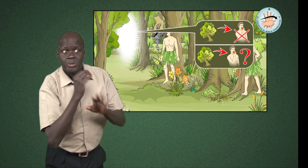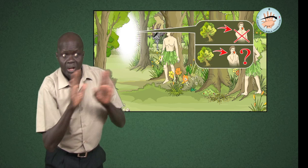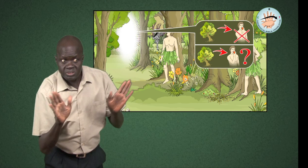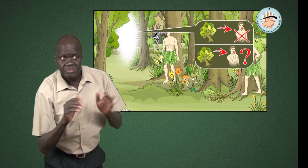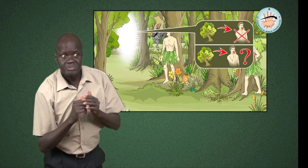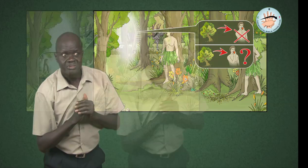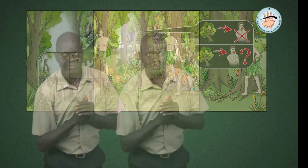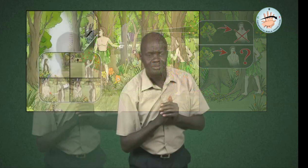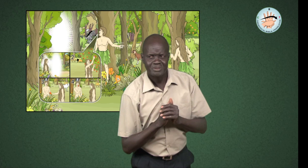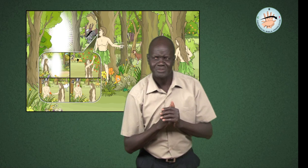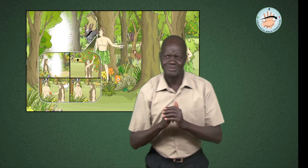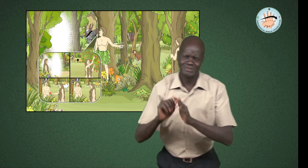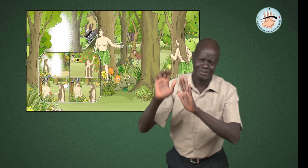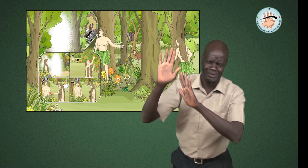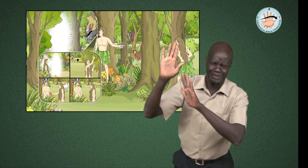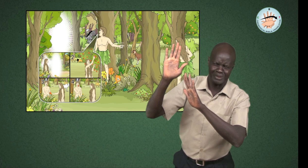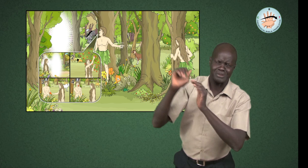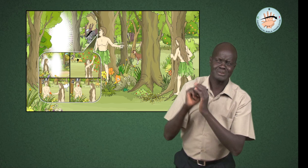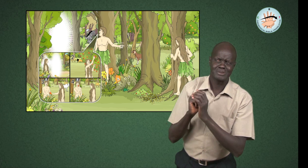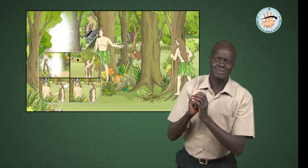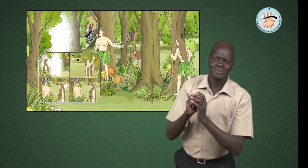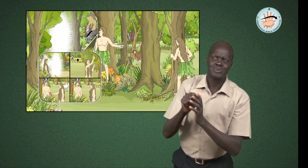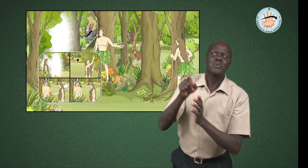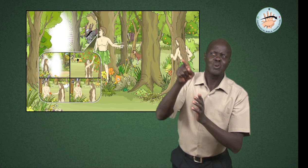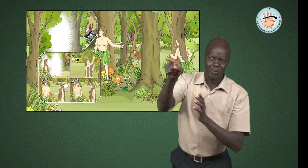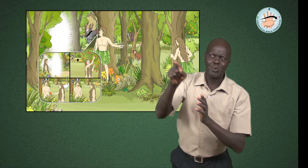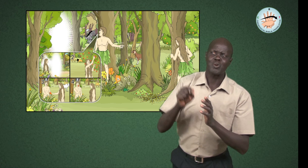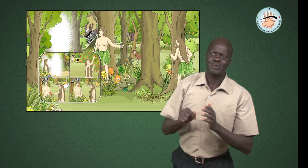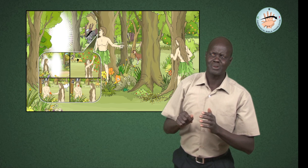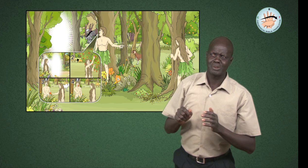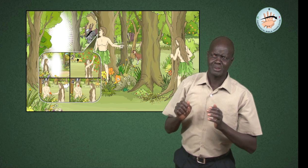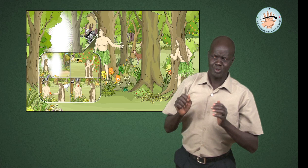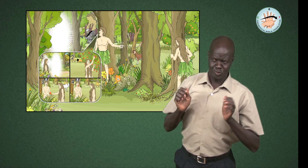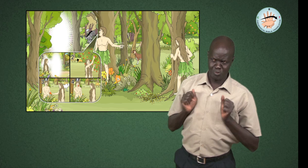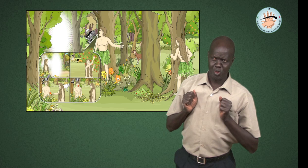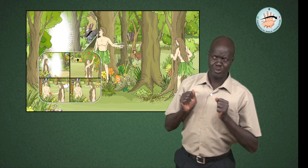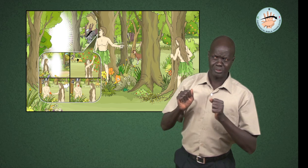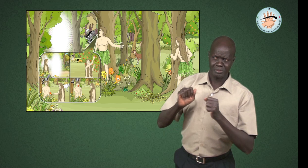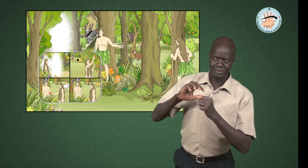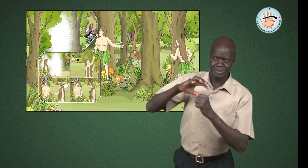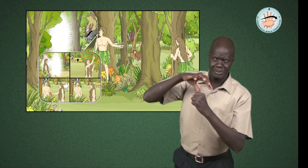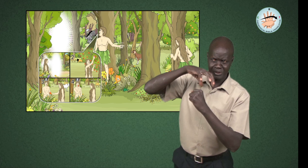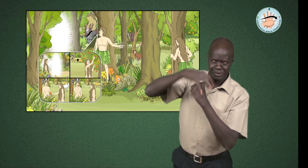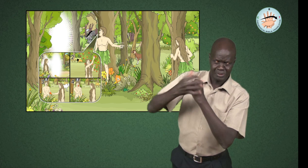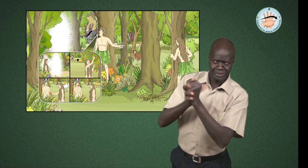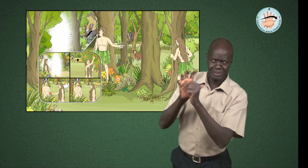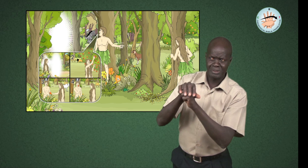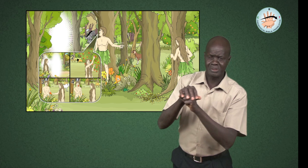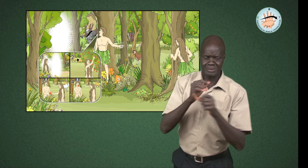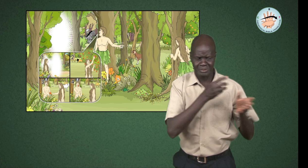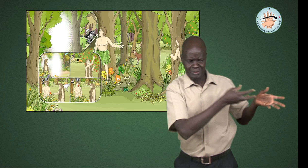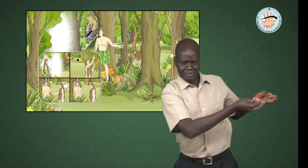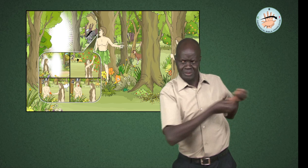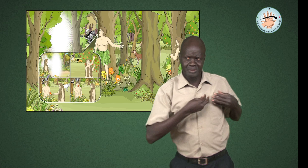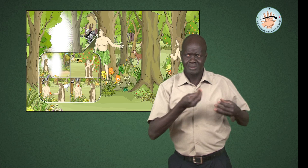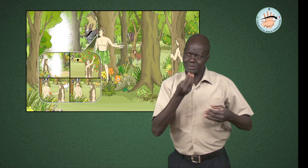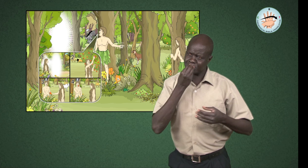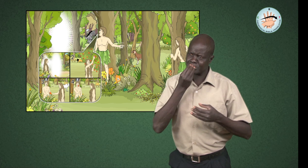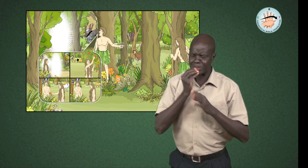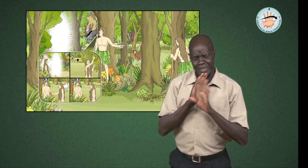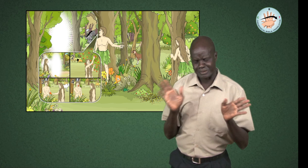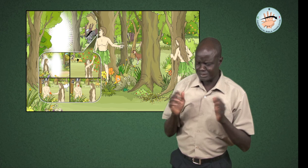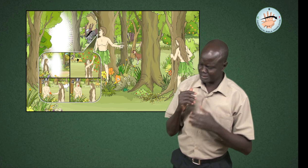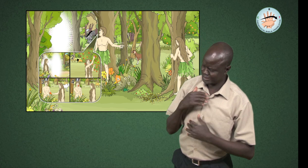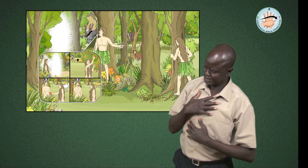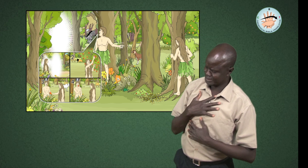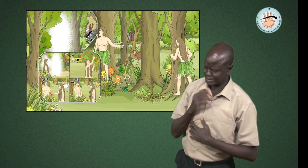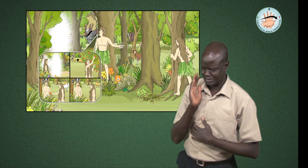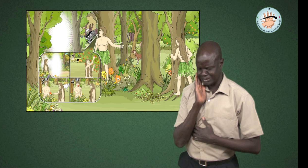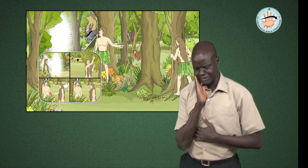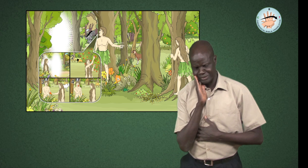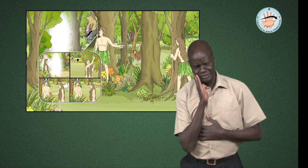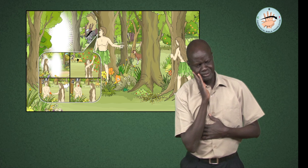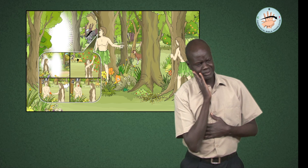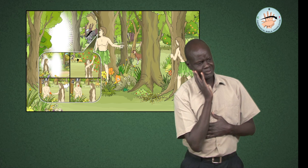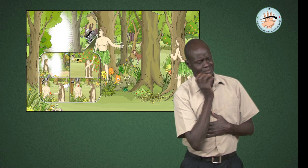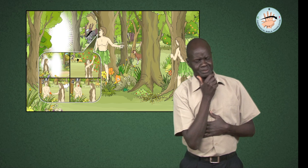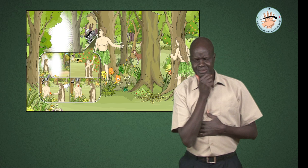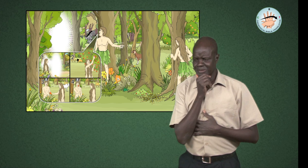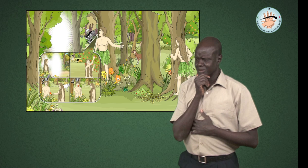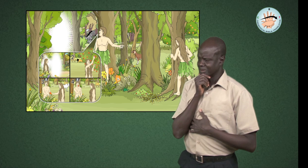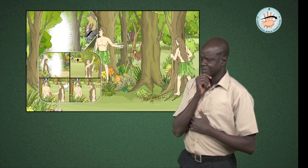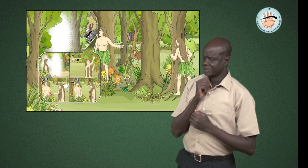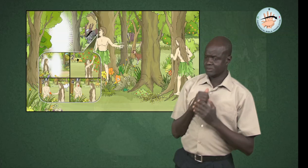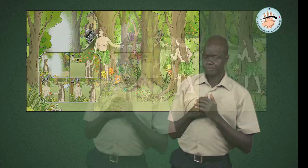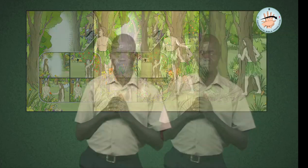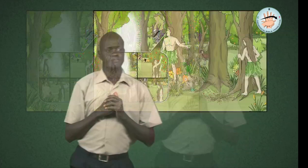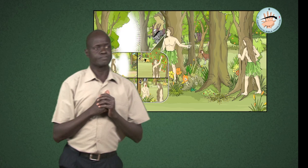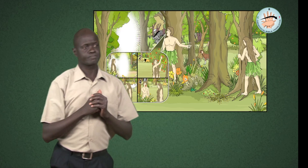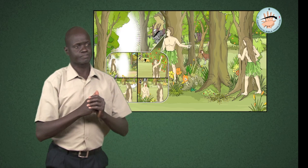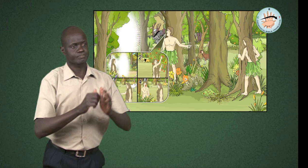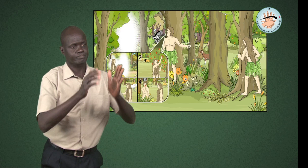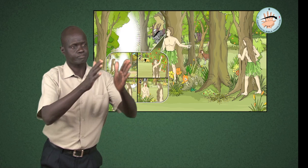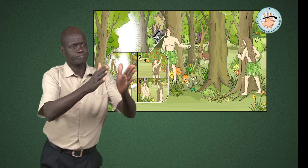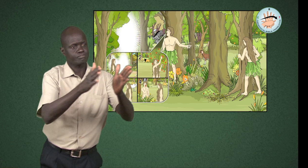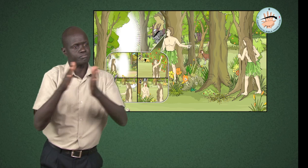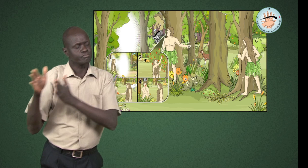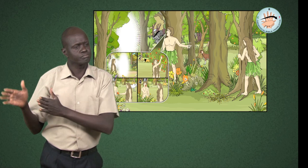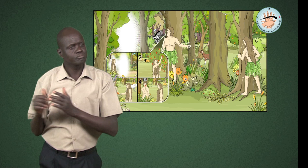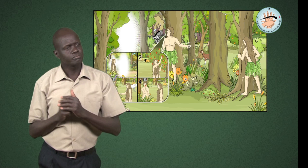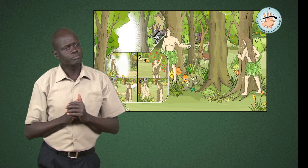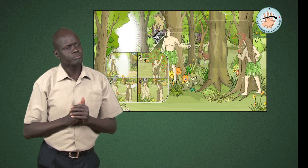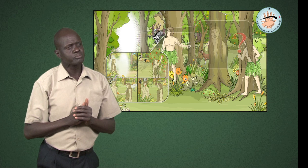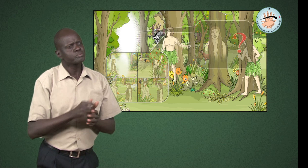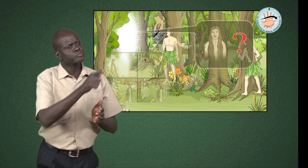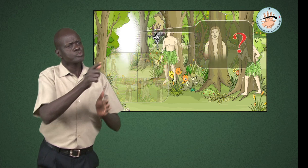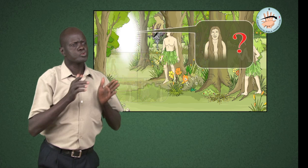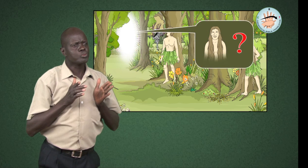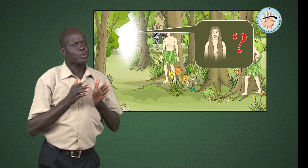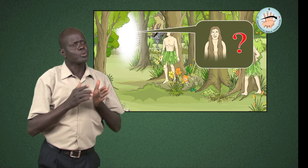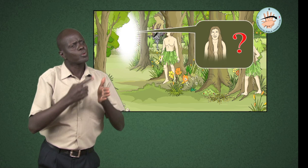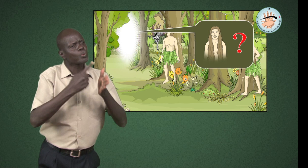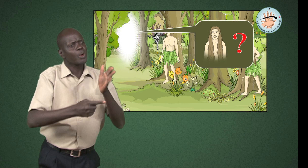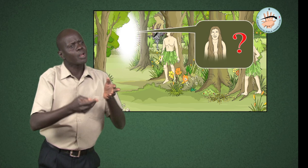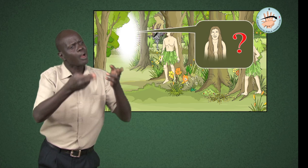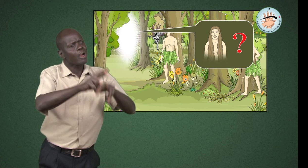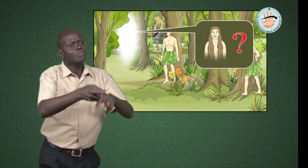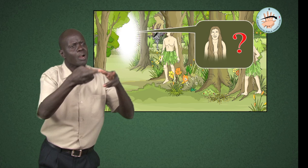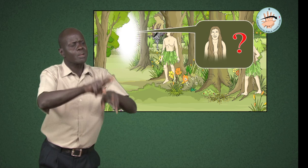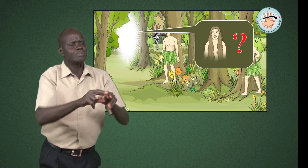And the man answered, “The woman whom You gave me, she gave me fruit from the tree, and I ate it.”